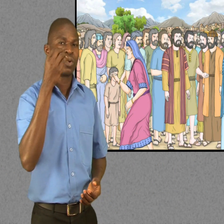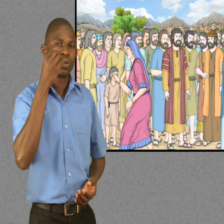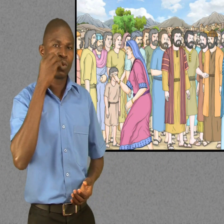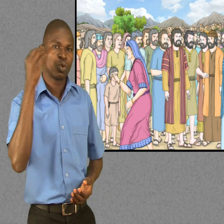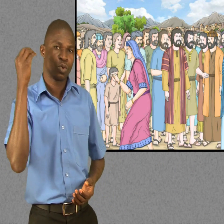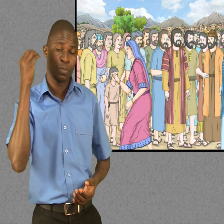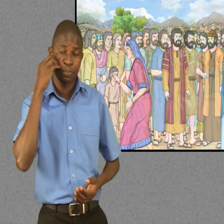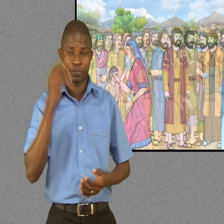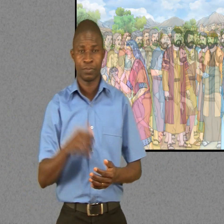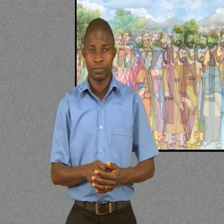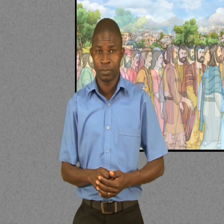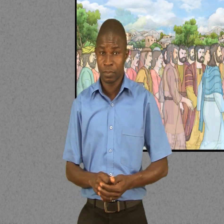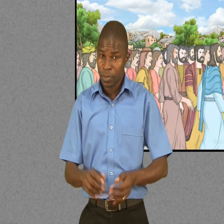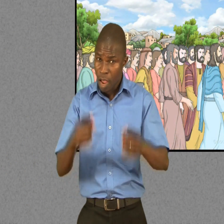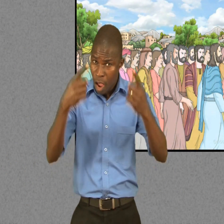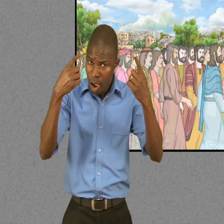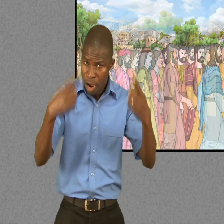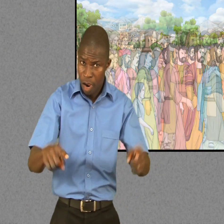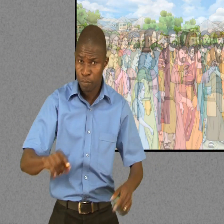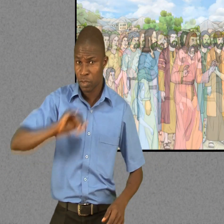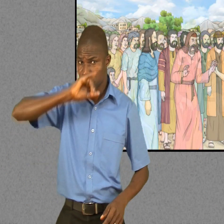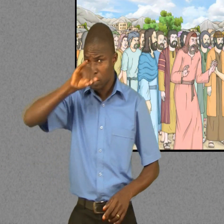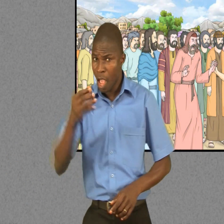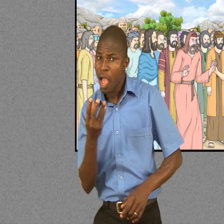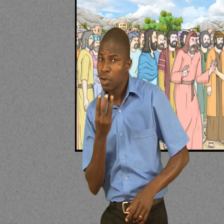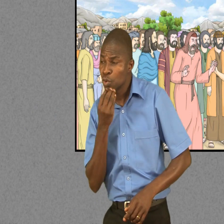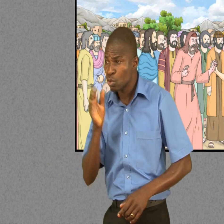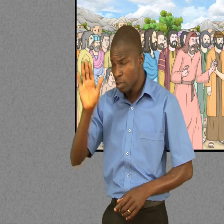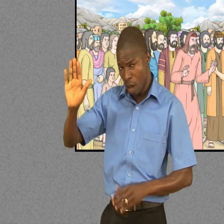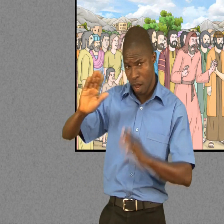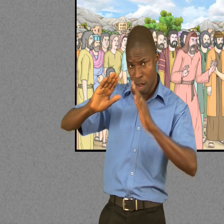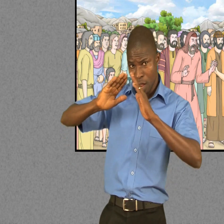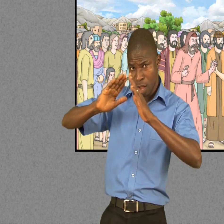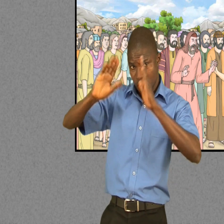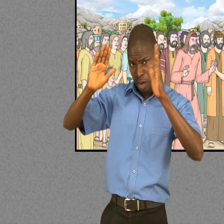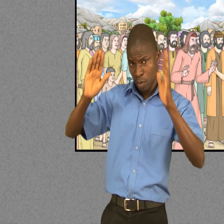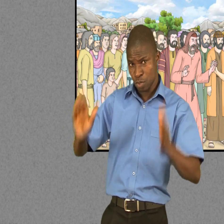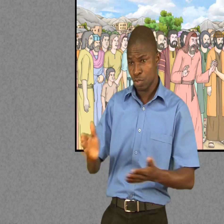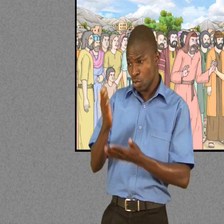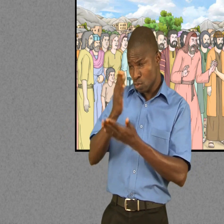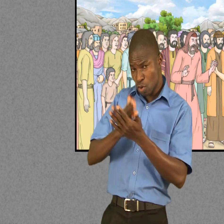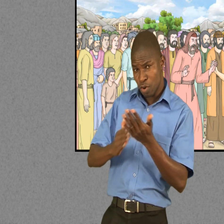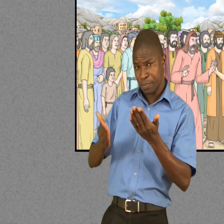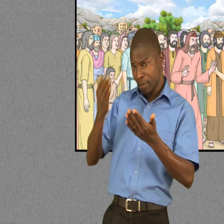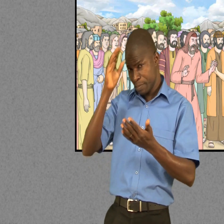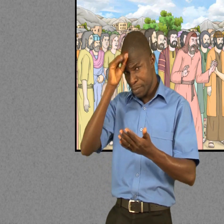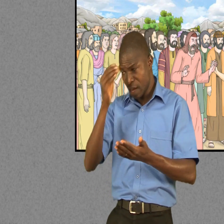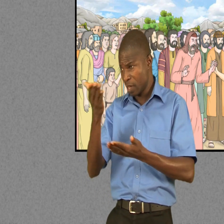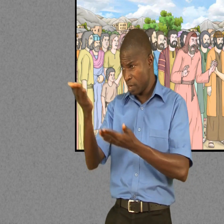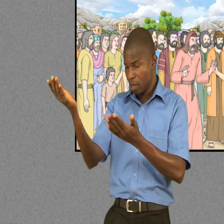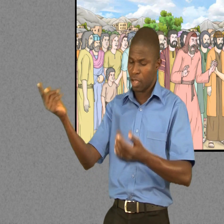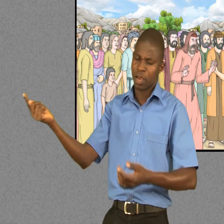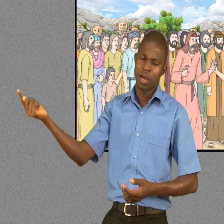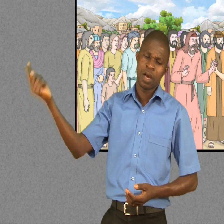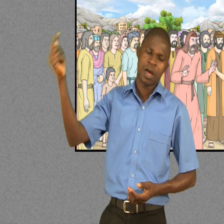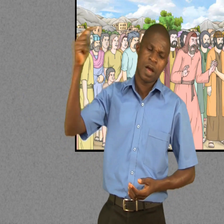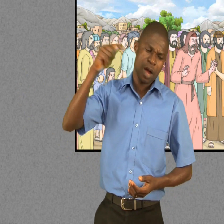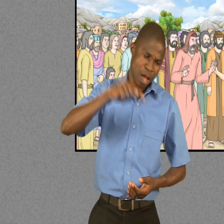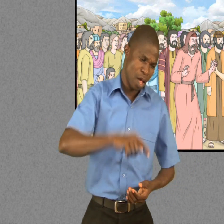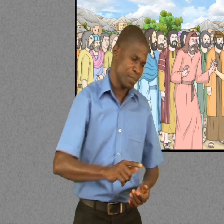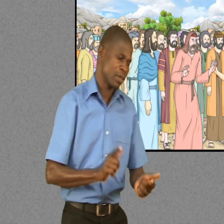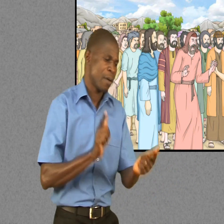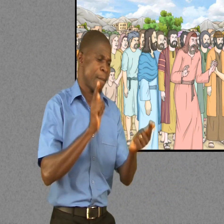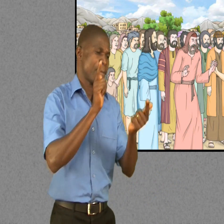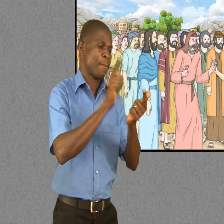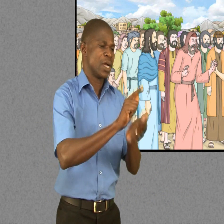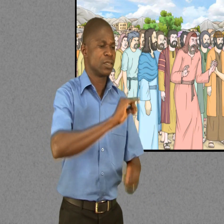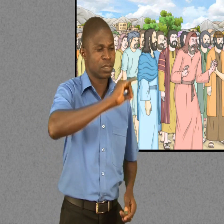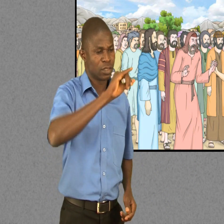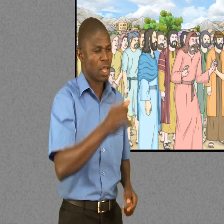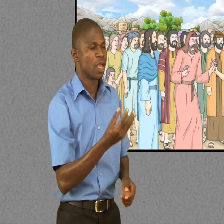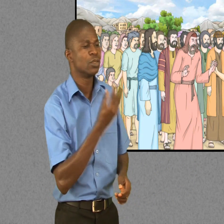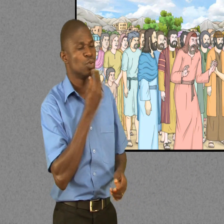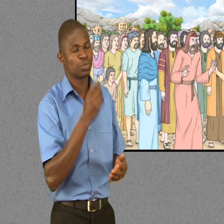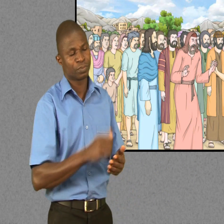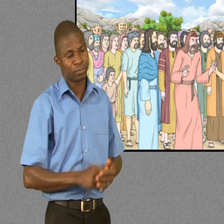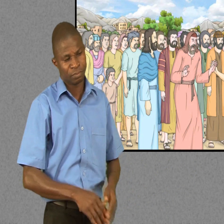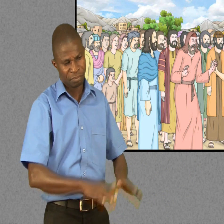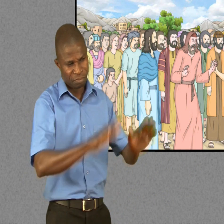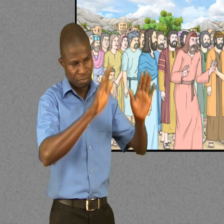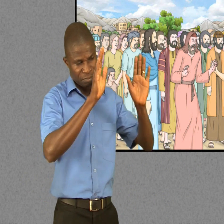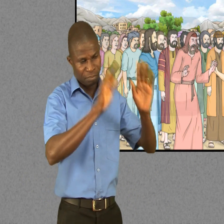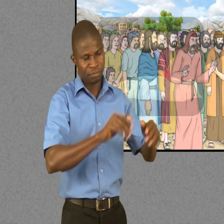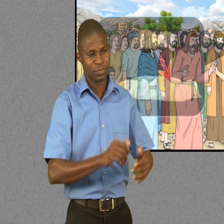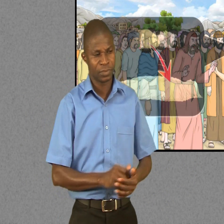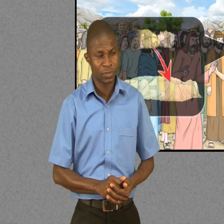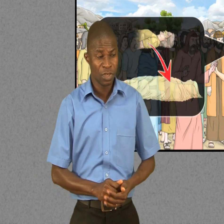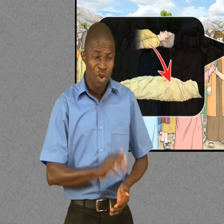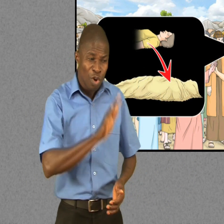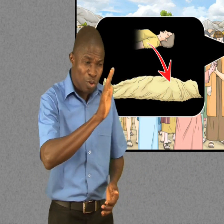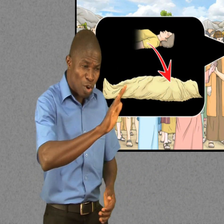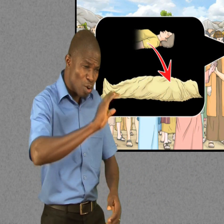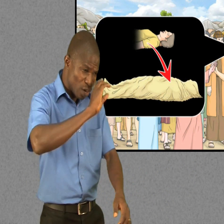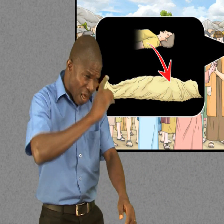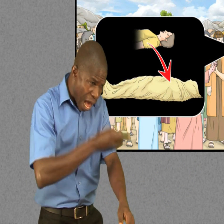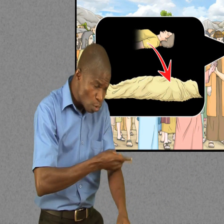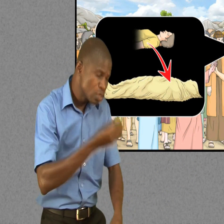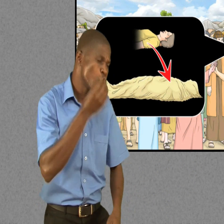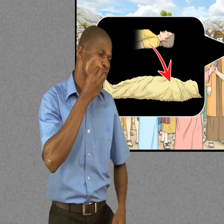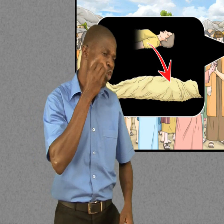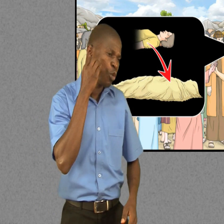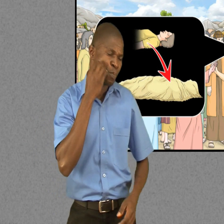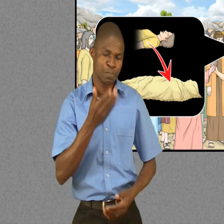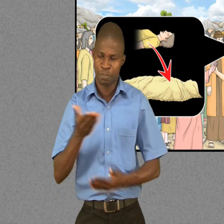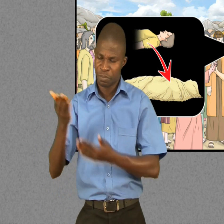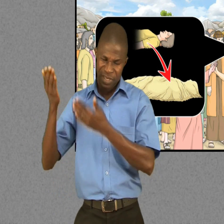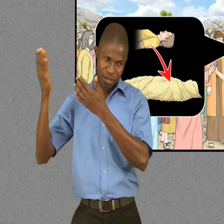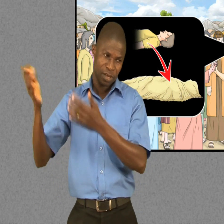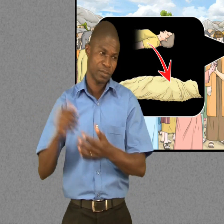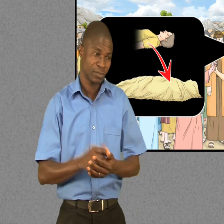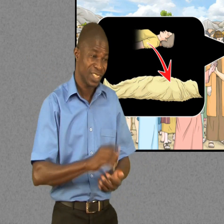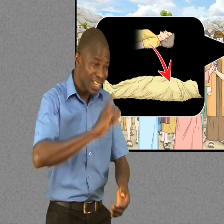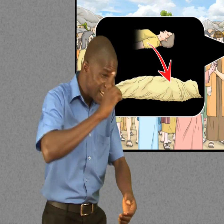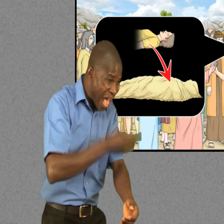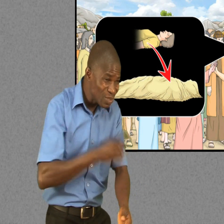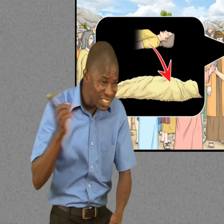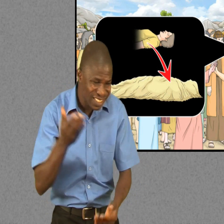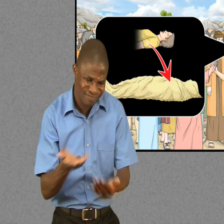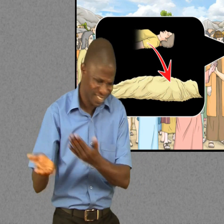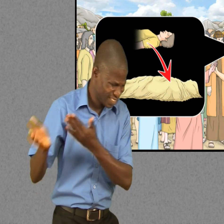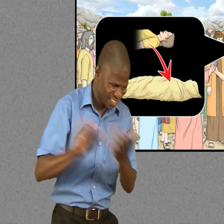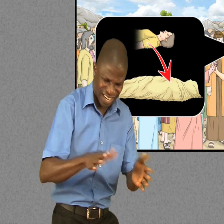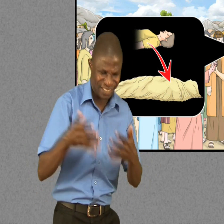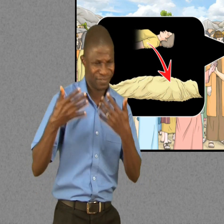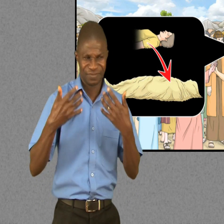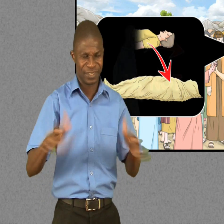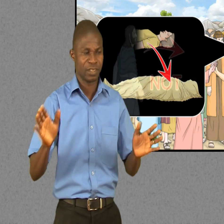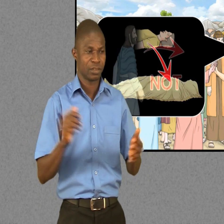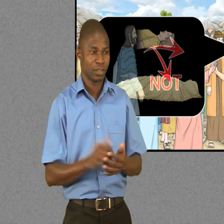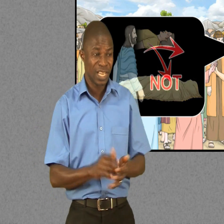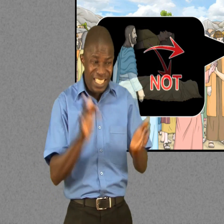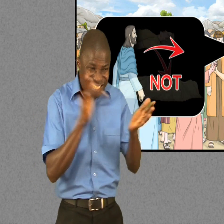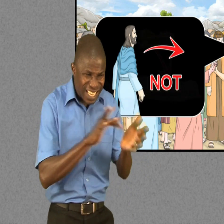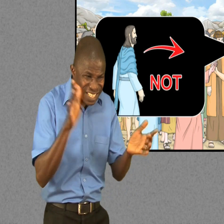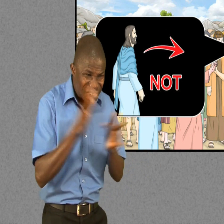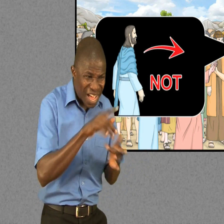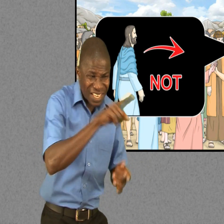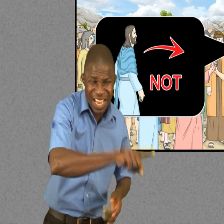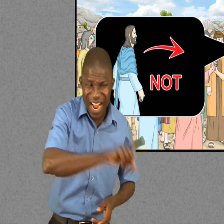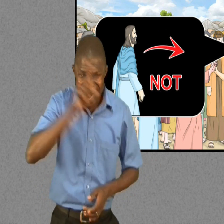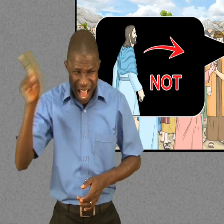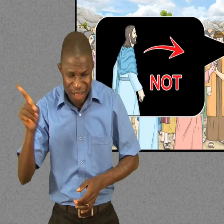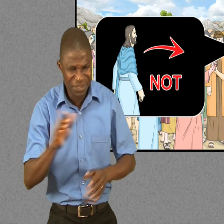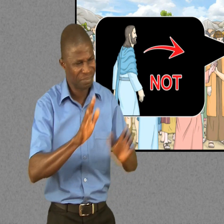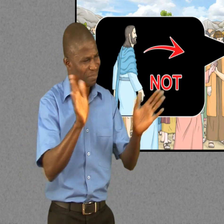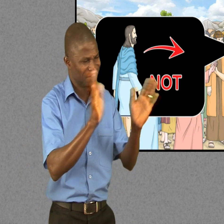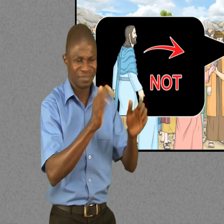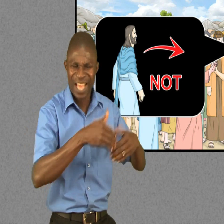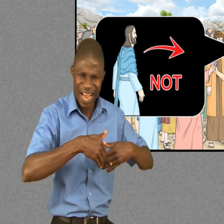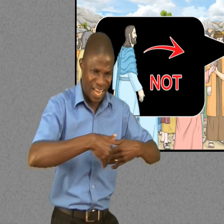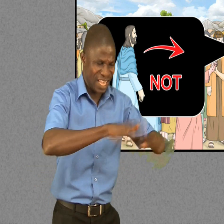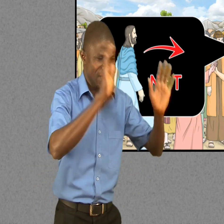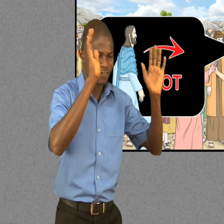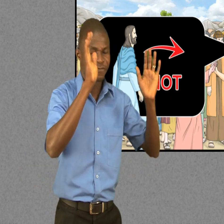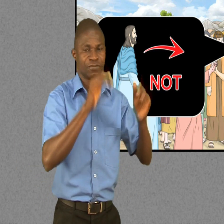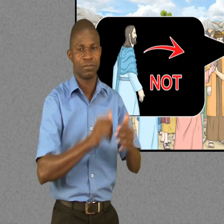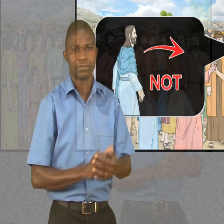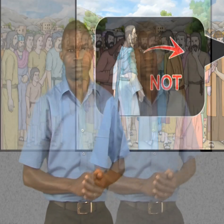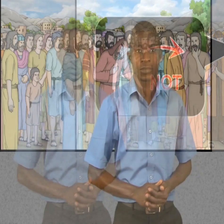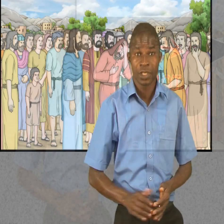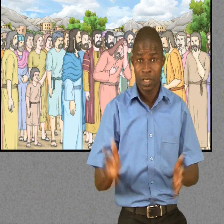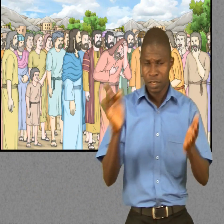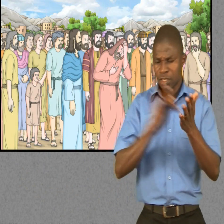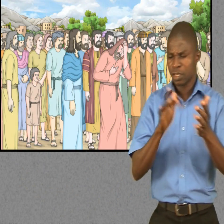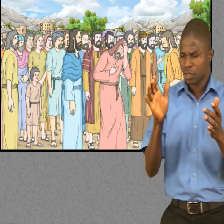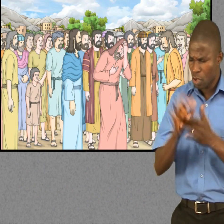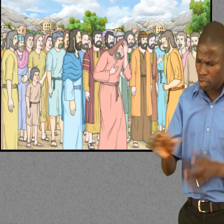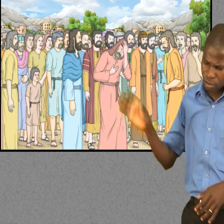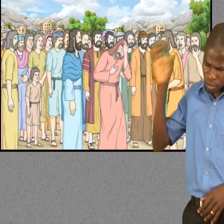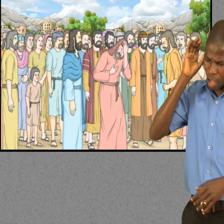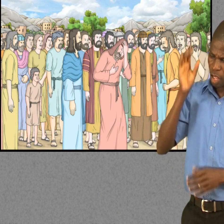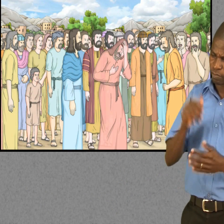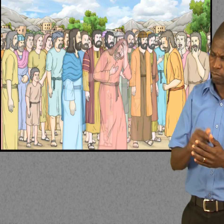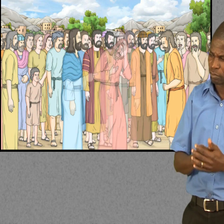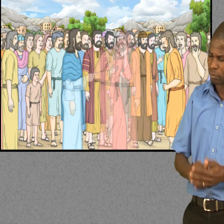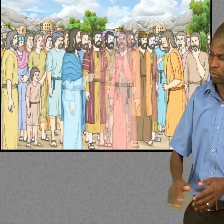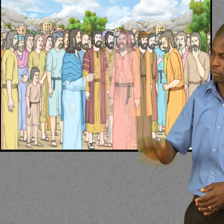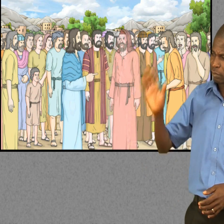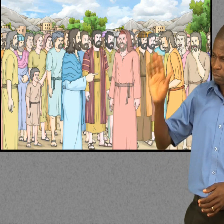While He was still speaking, messengers from the house of Jairus arrived and said, “Your daughter is dead; why bother the Teacher anymore?”